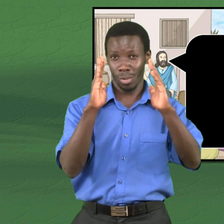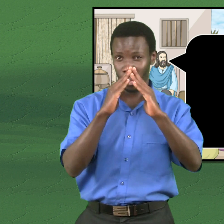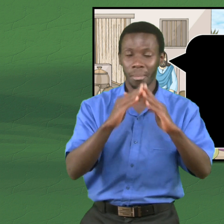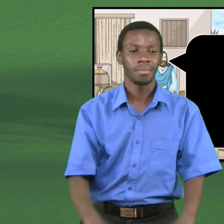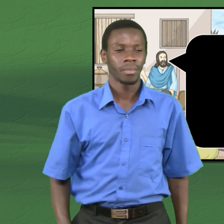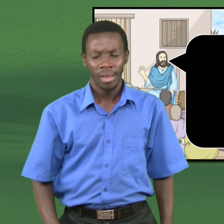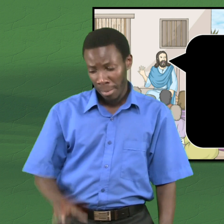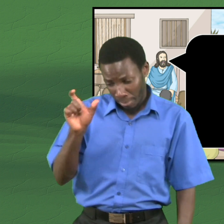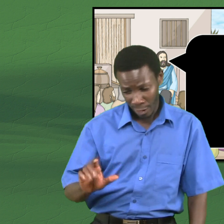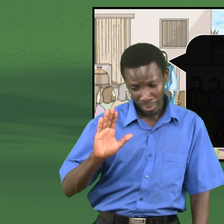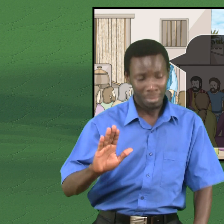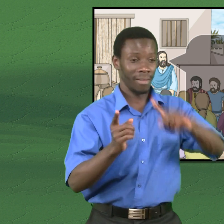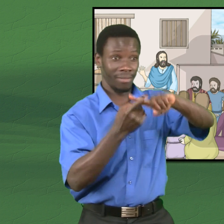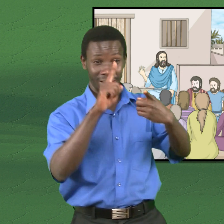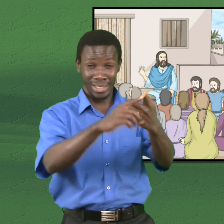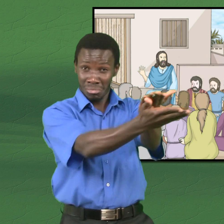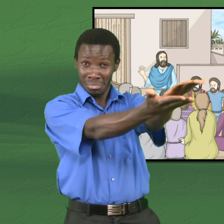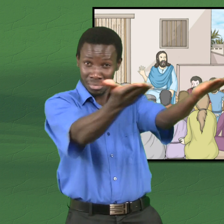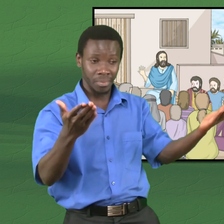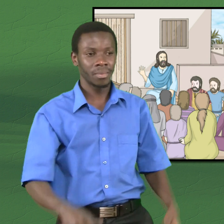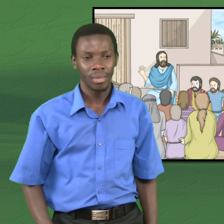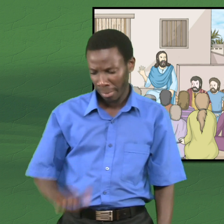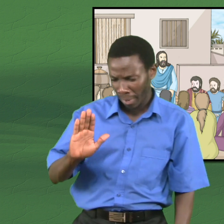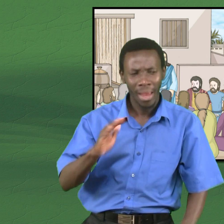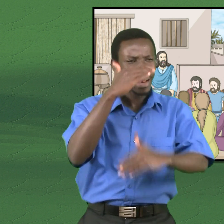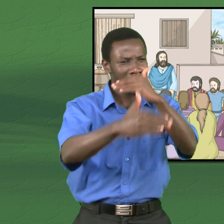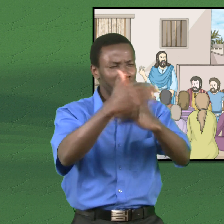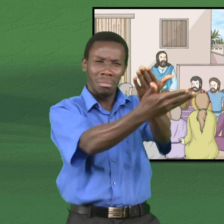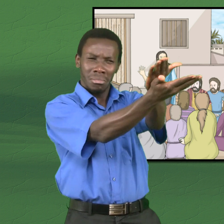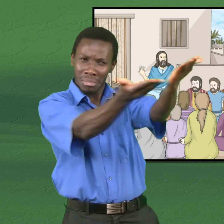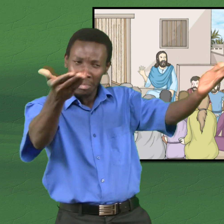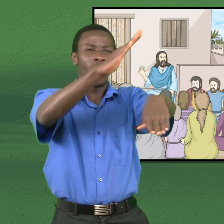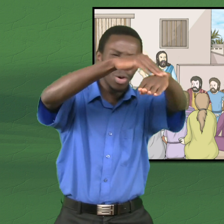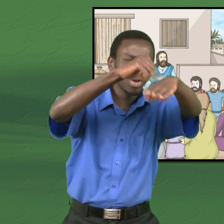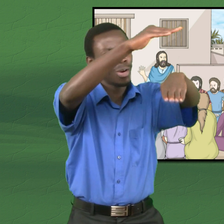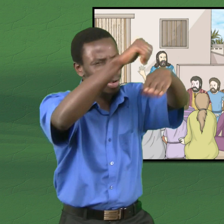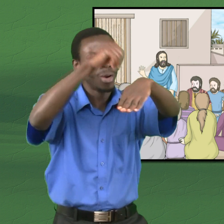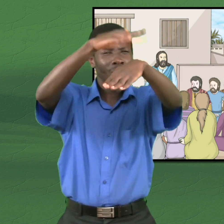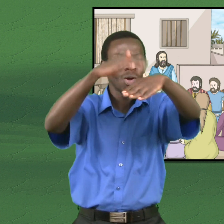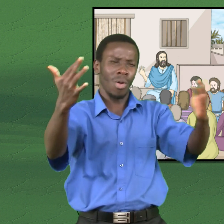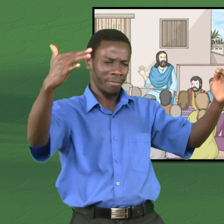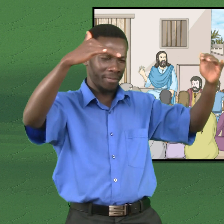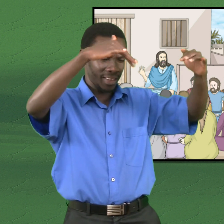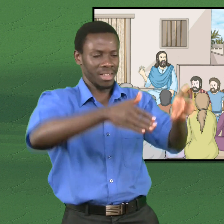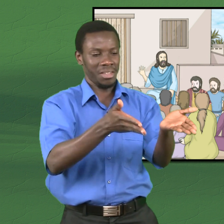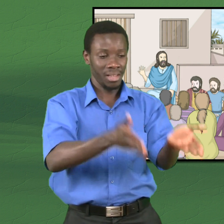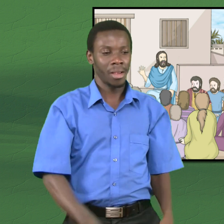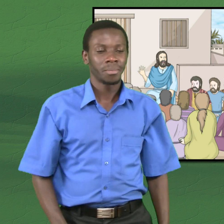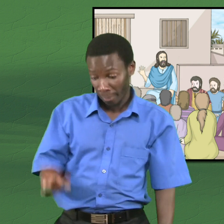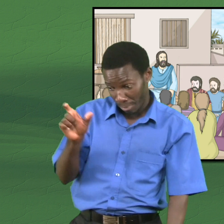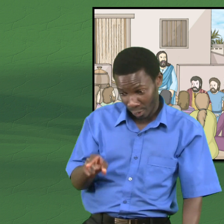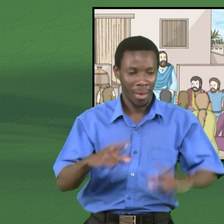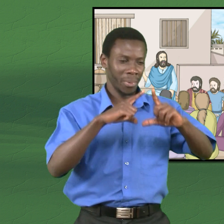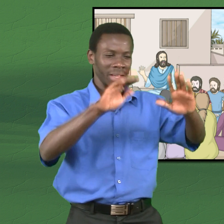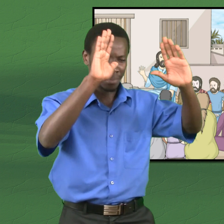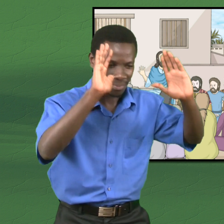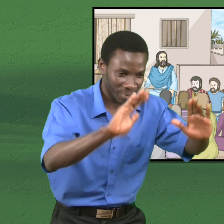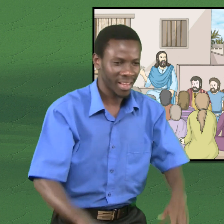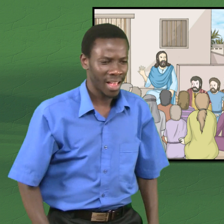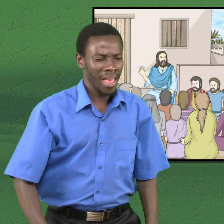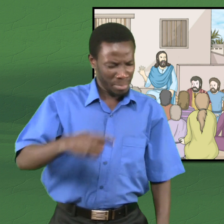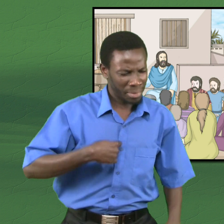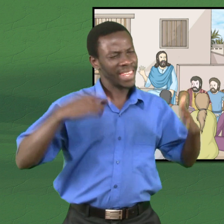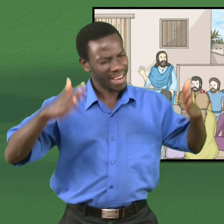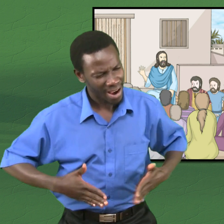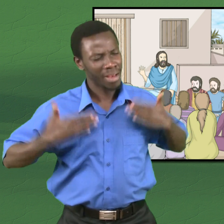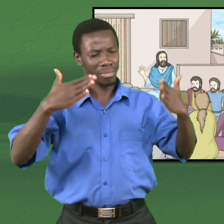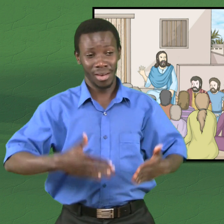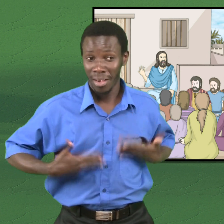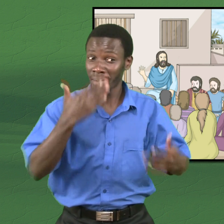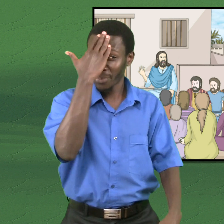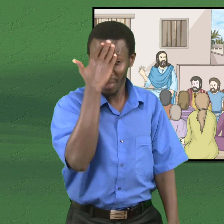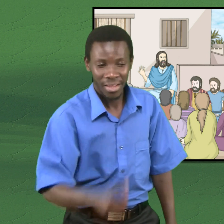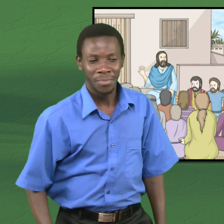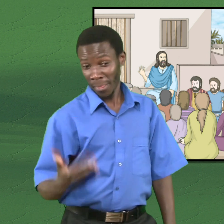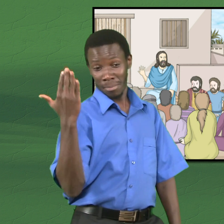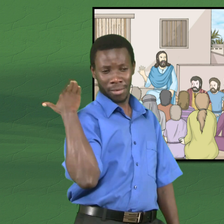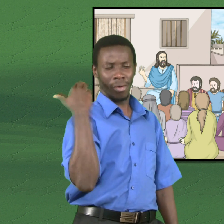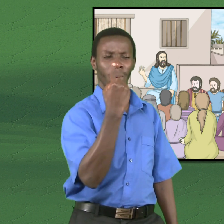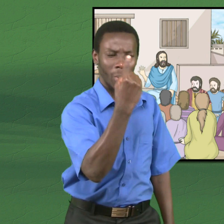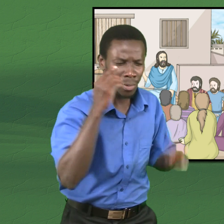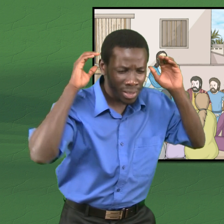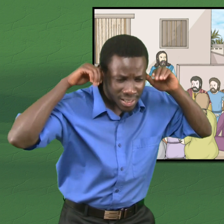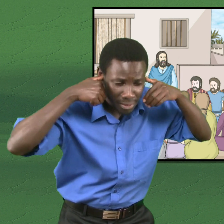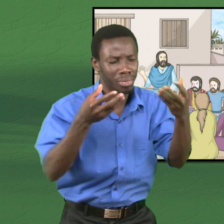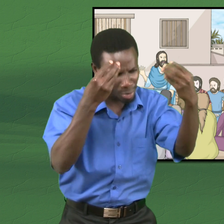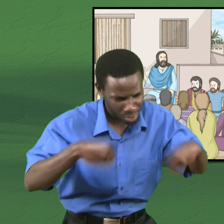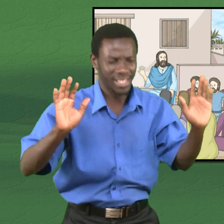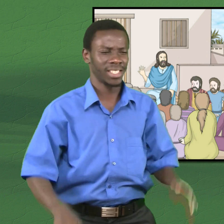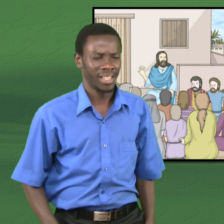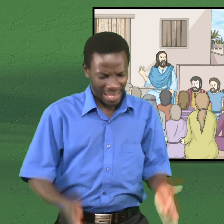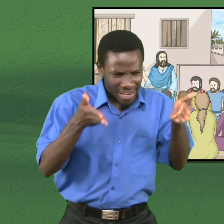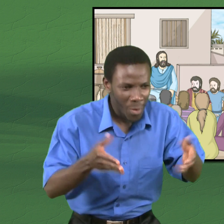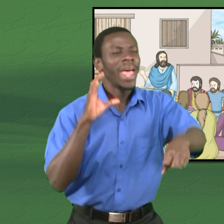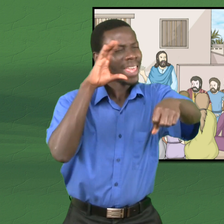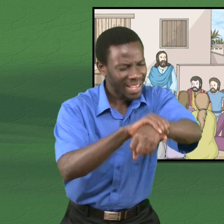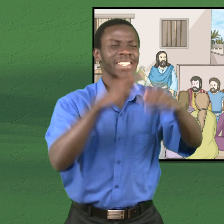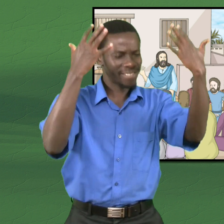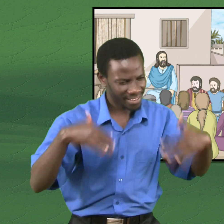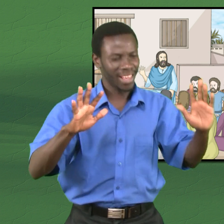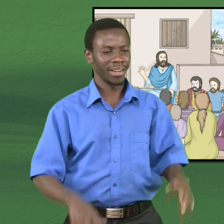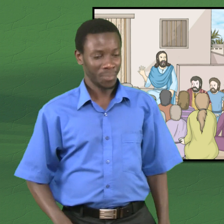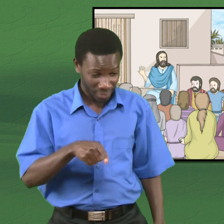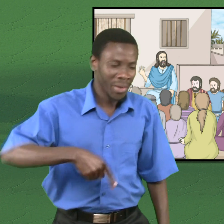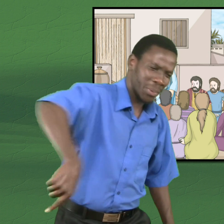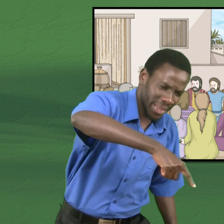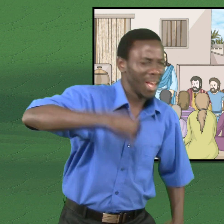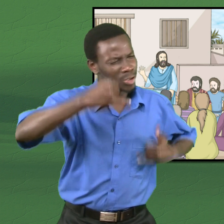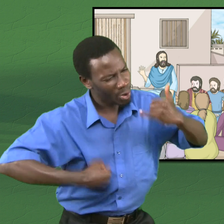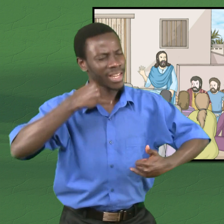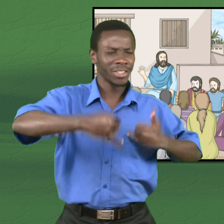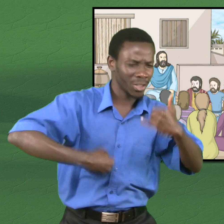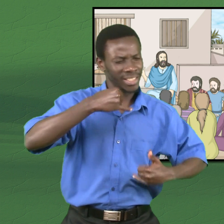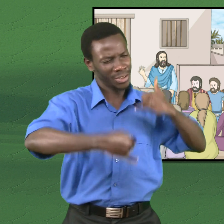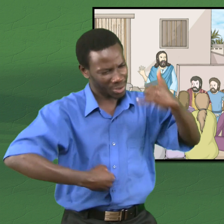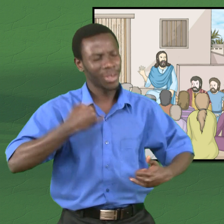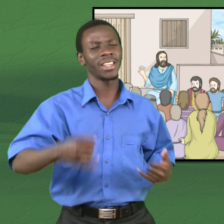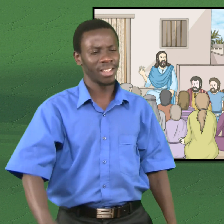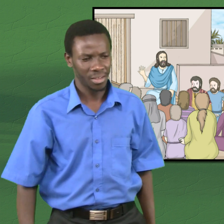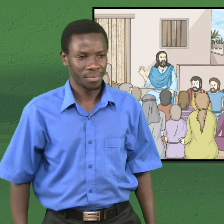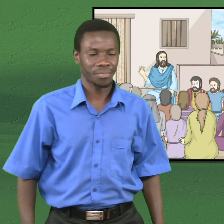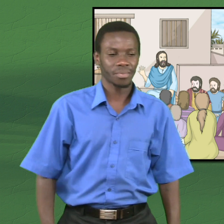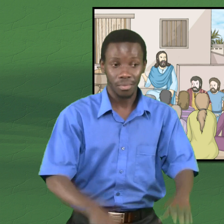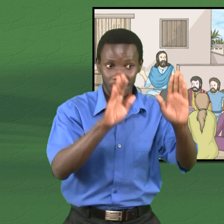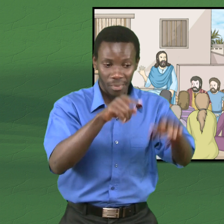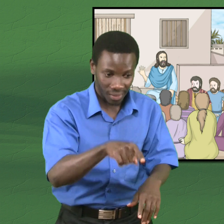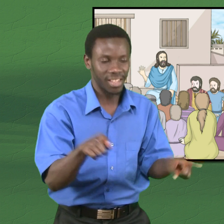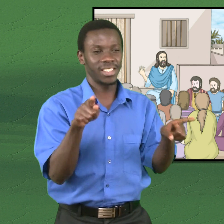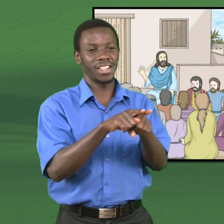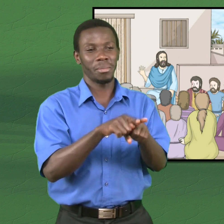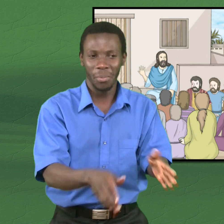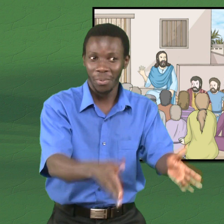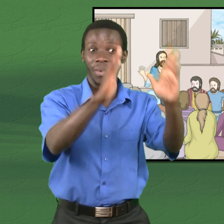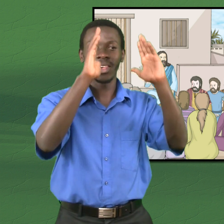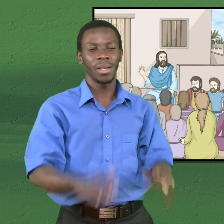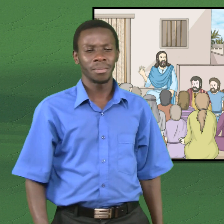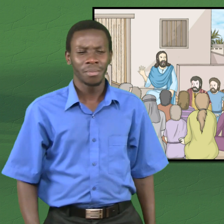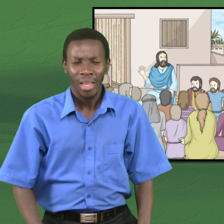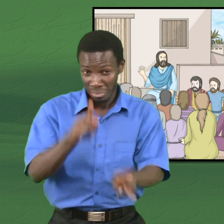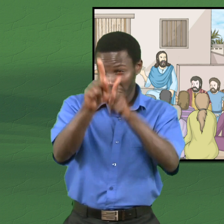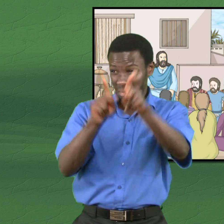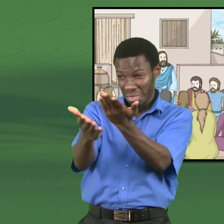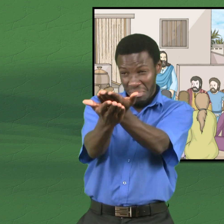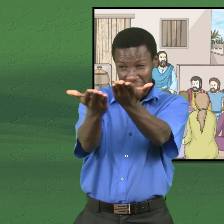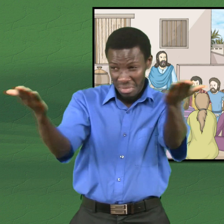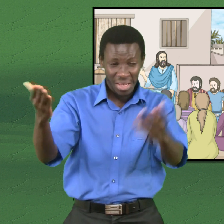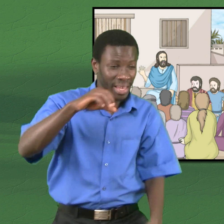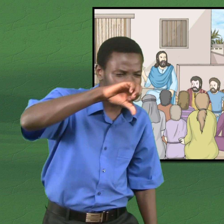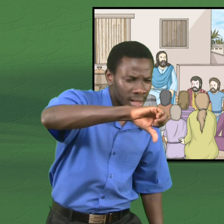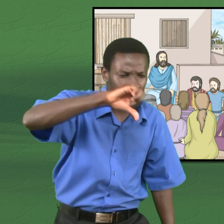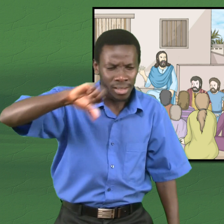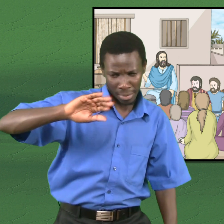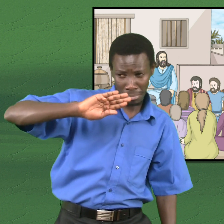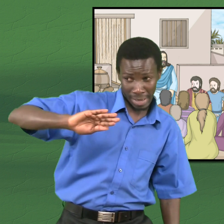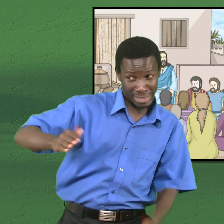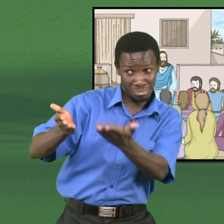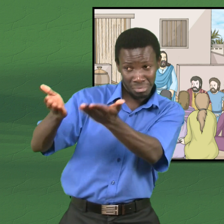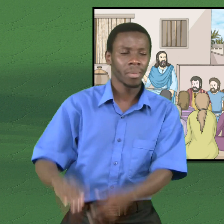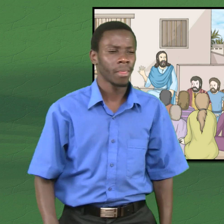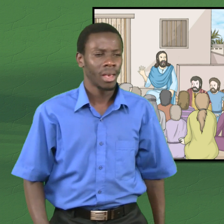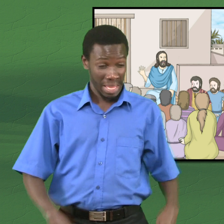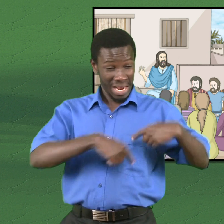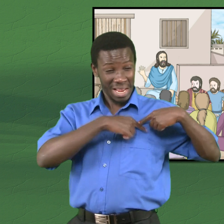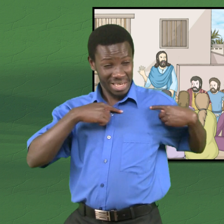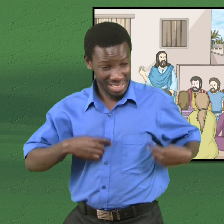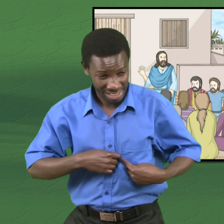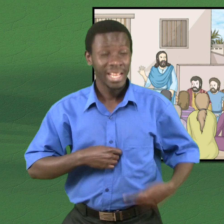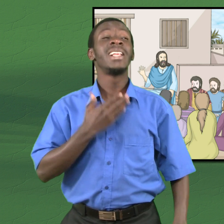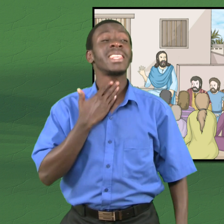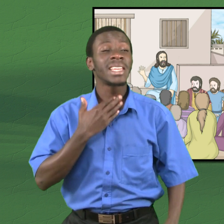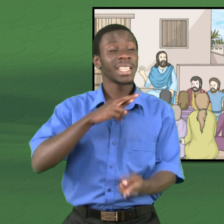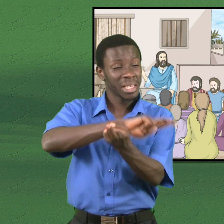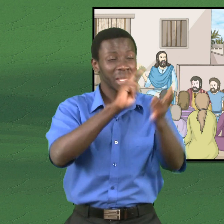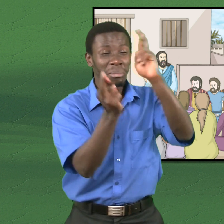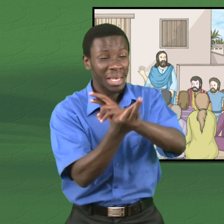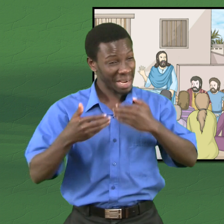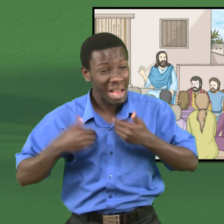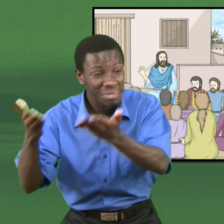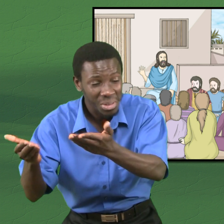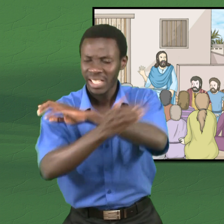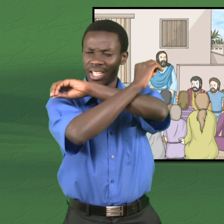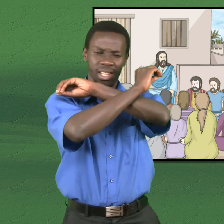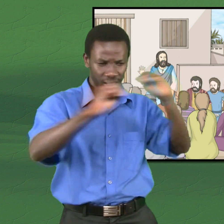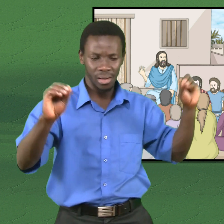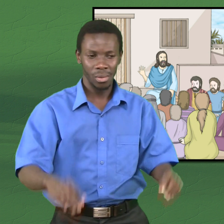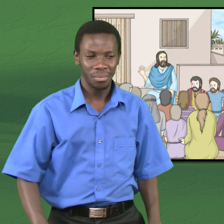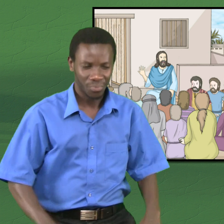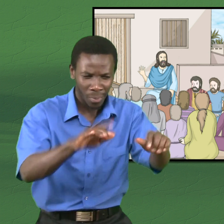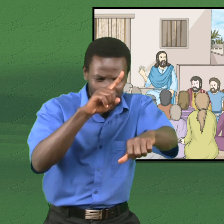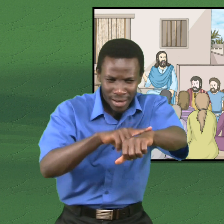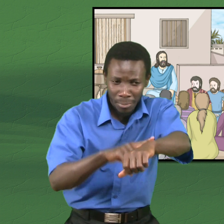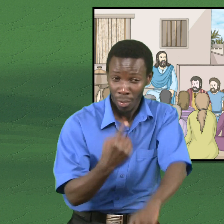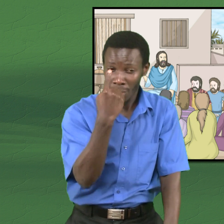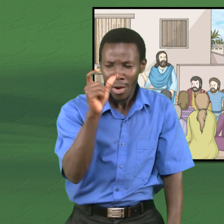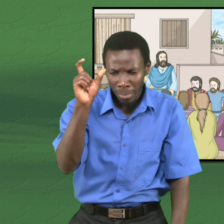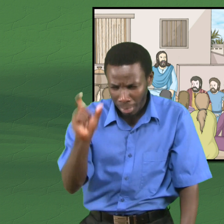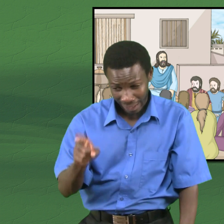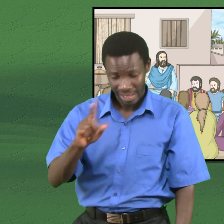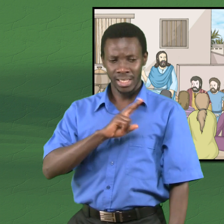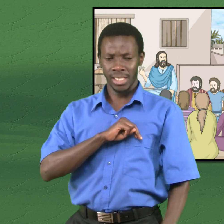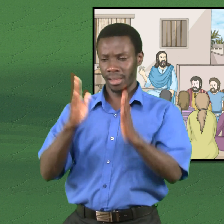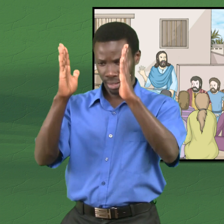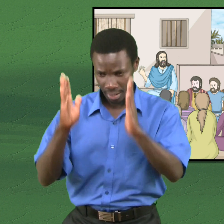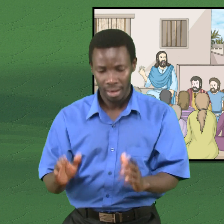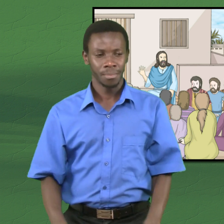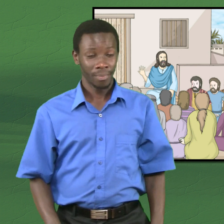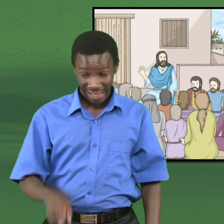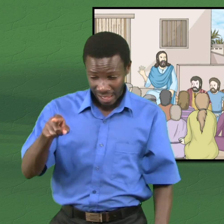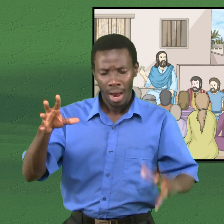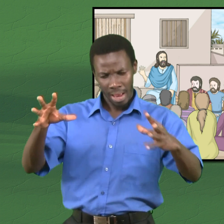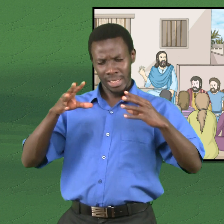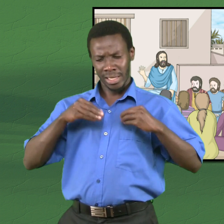In the same way, I tell you that there will be more joy in heaven over one sinner who repents than over ninety-nine righteous ones who do not need to repent.